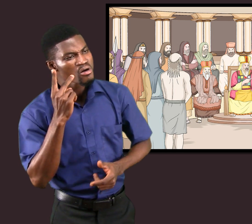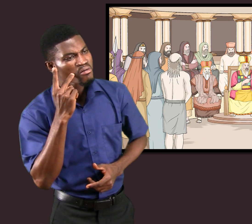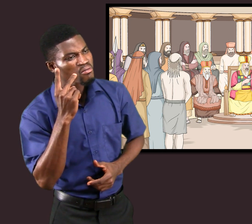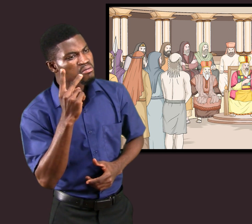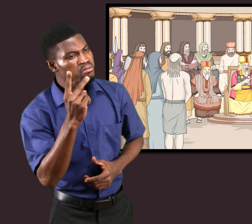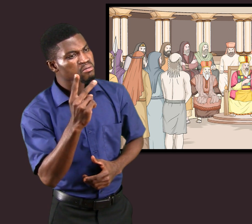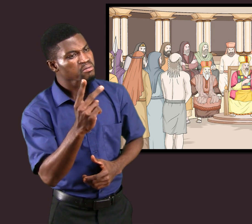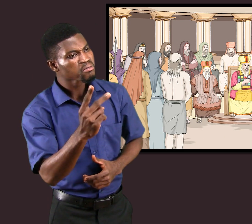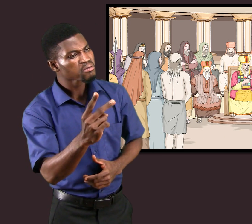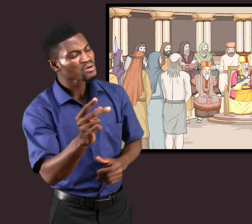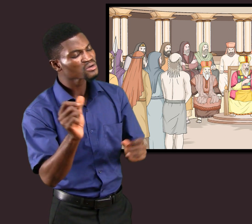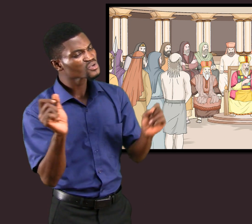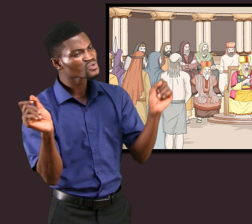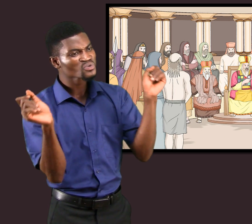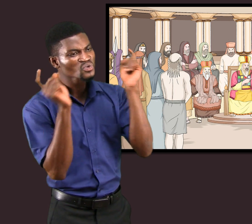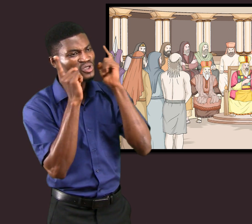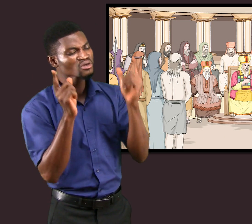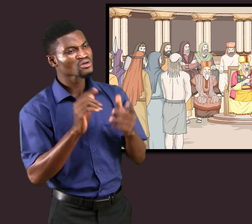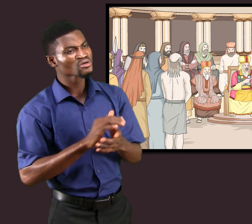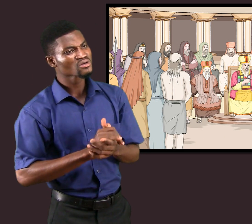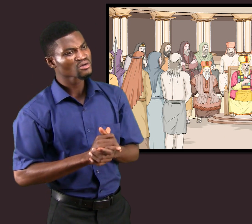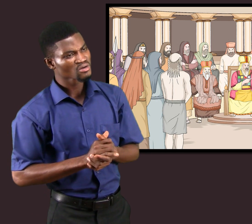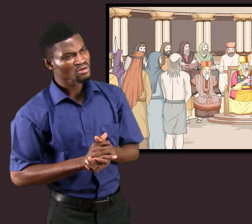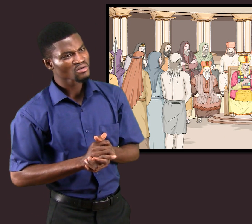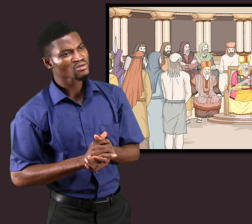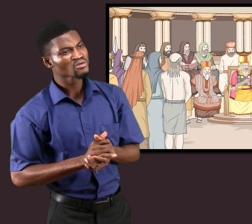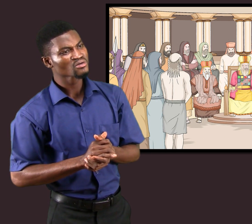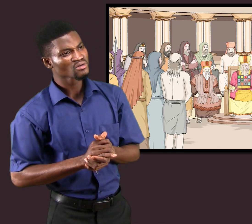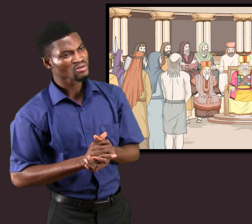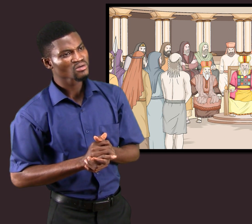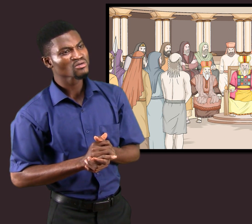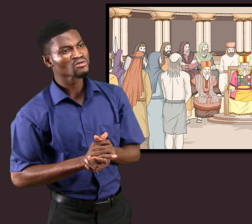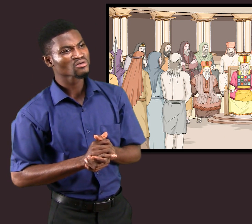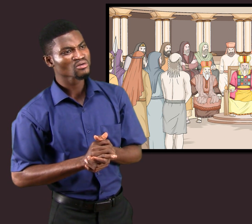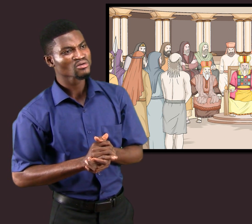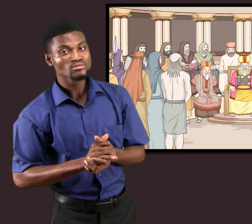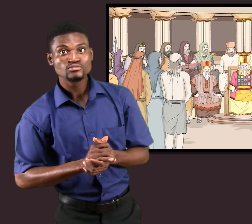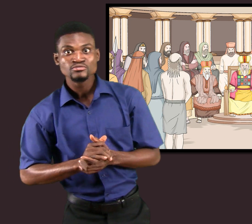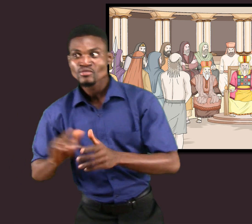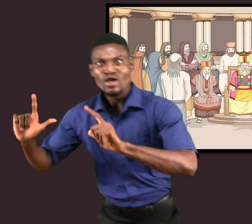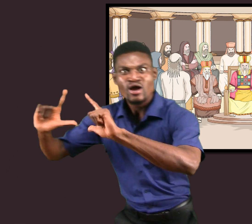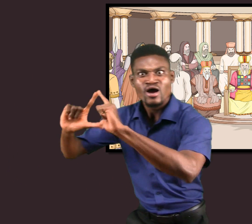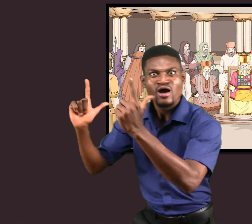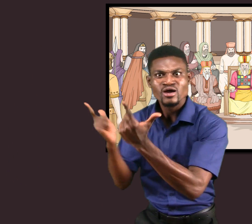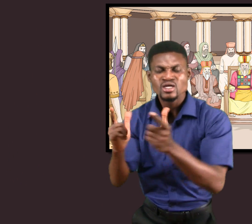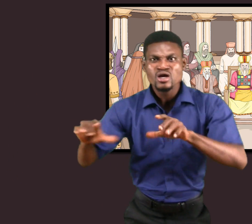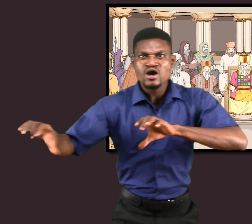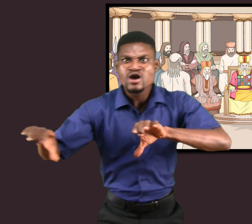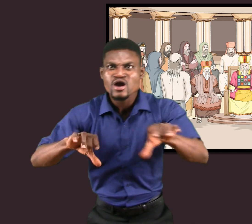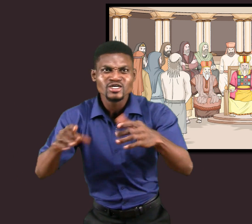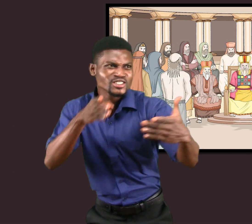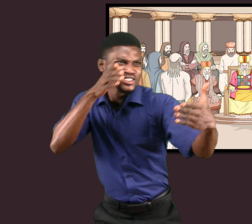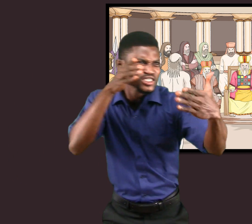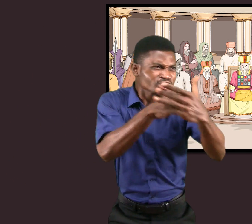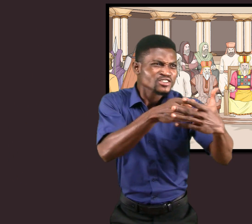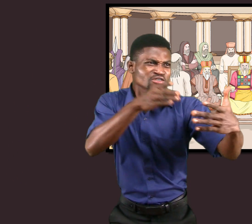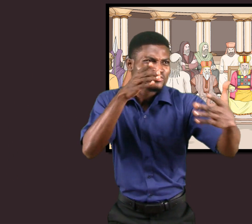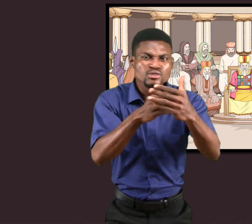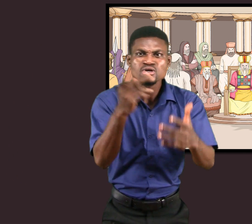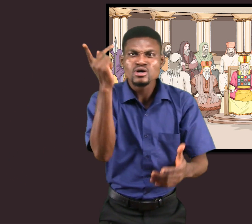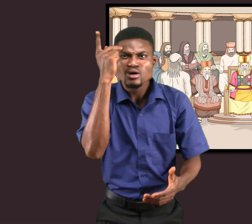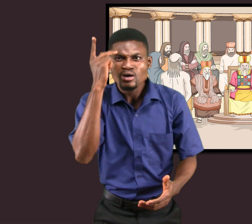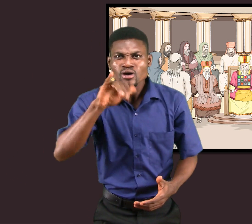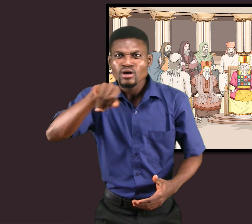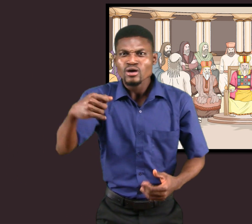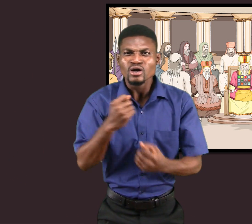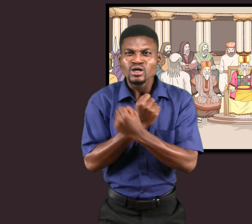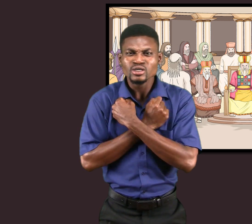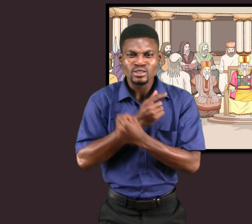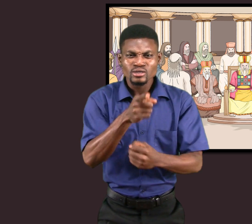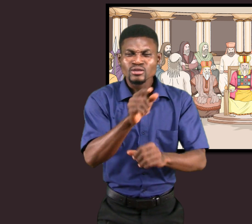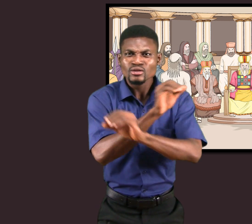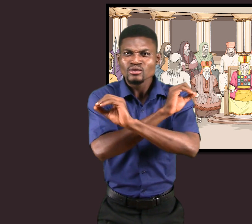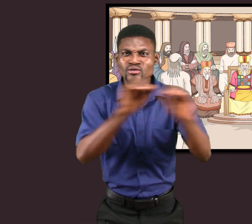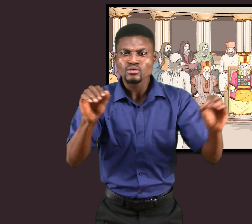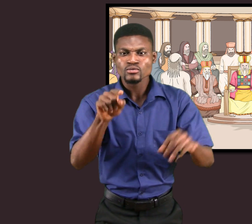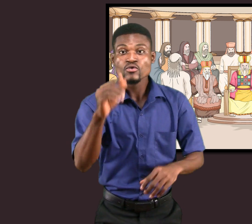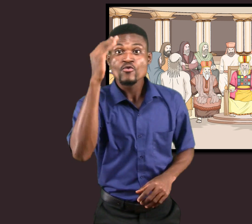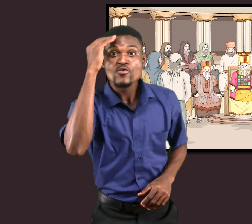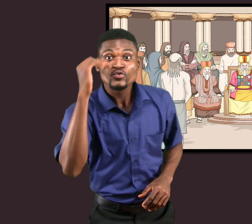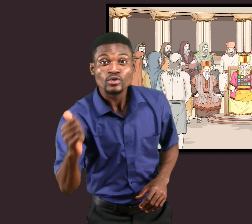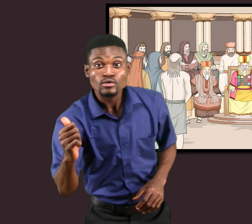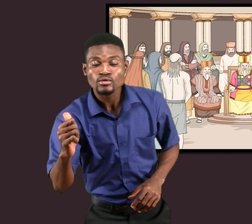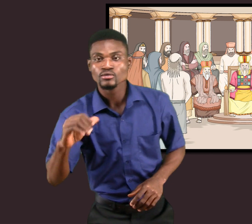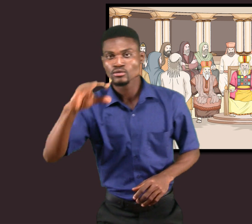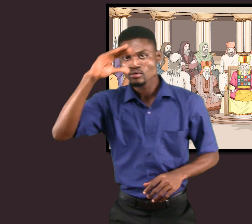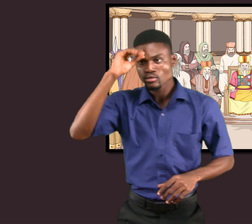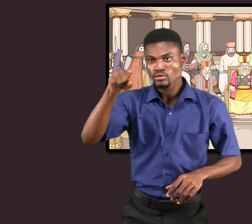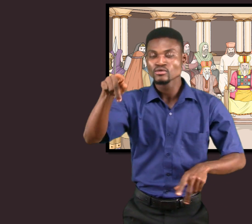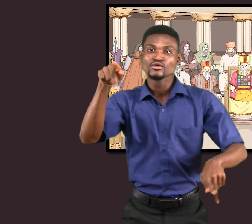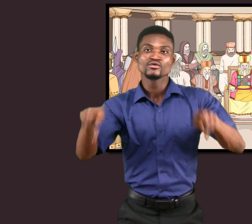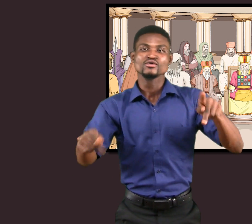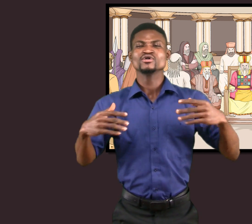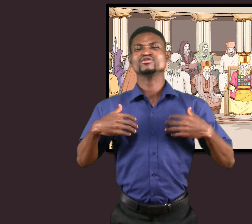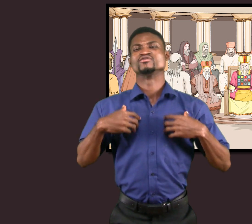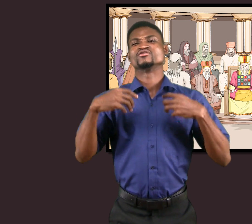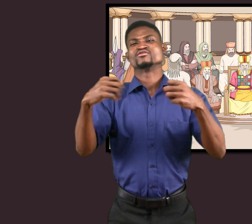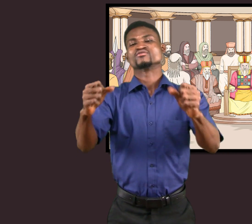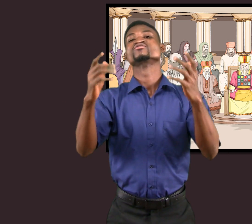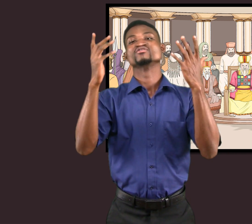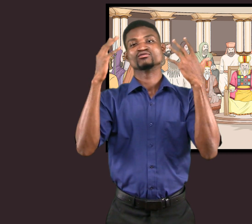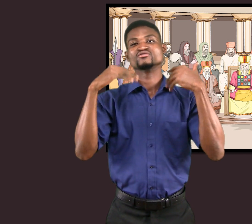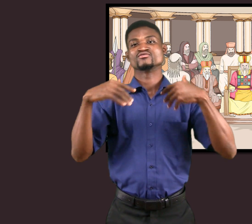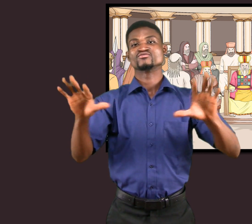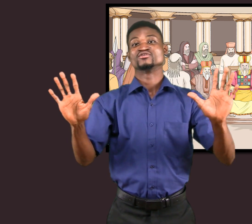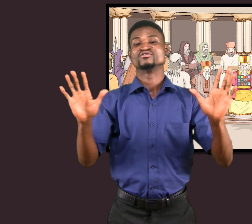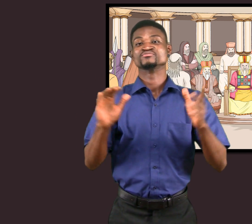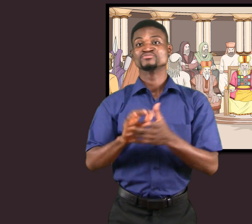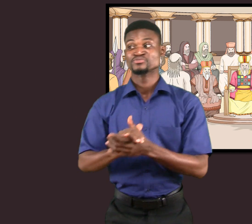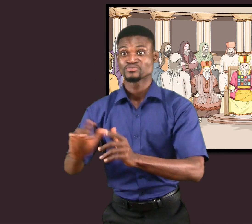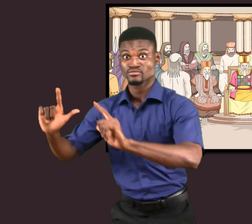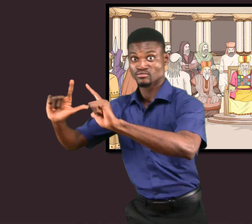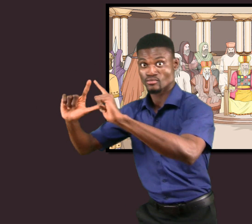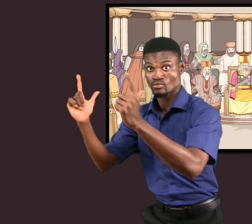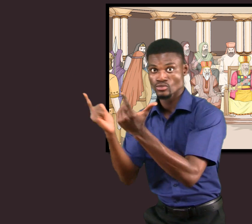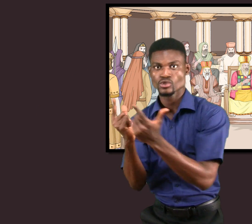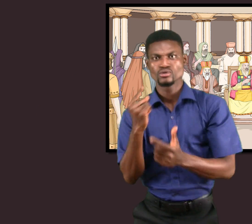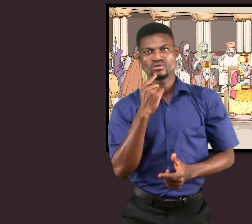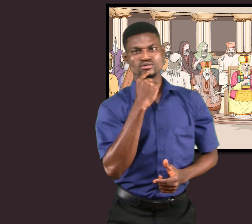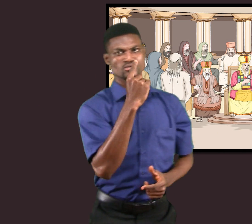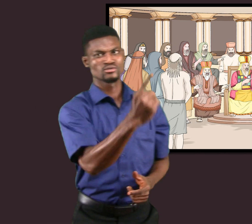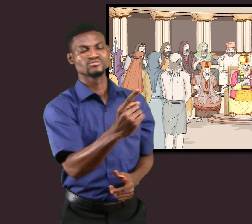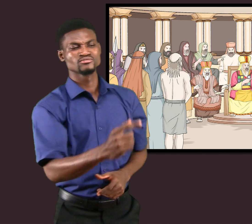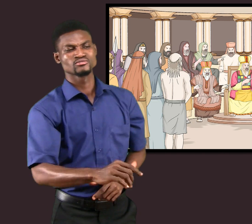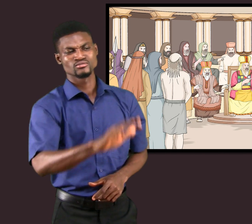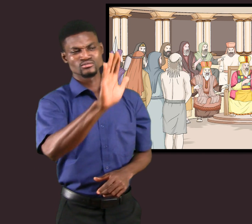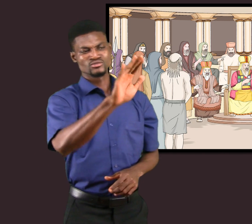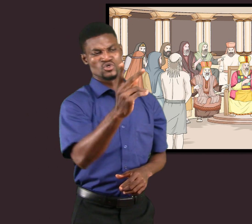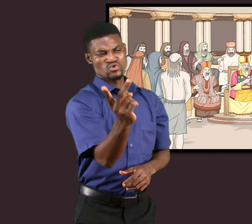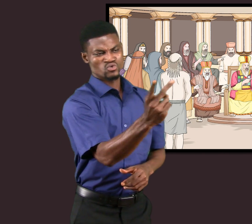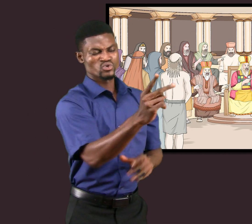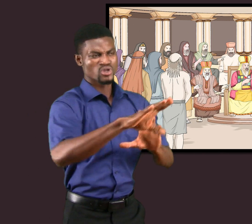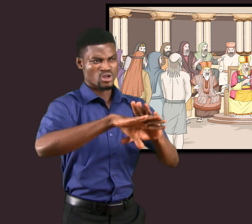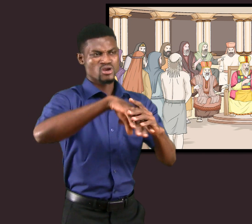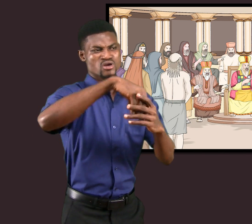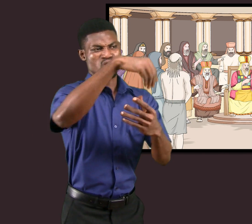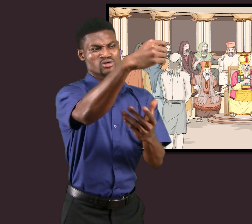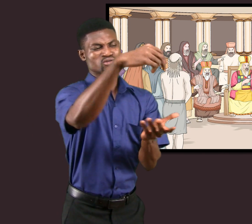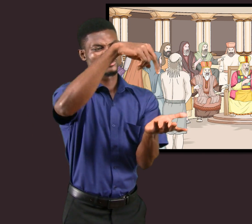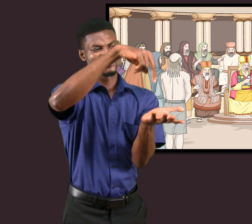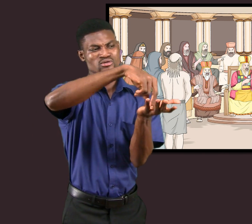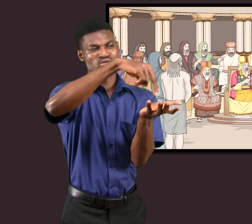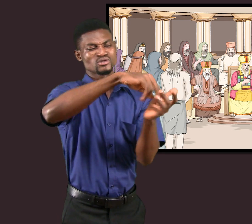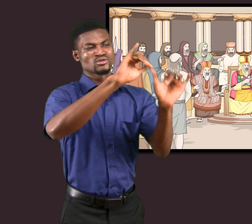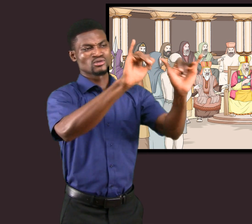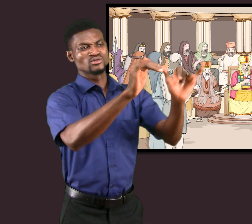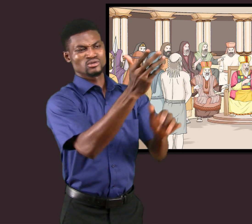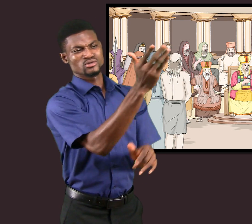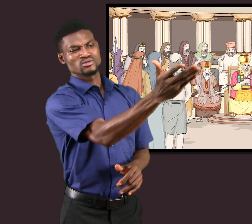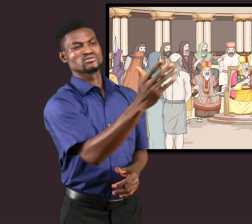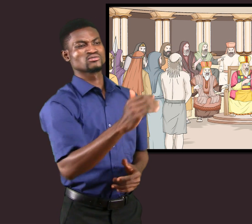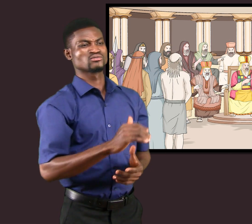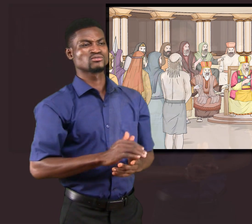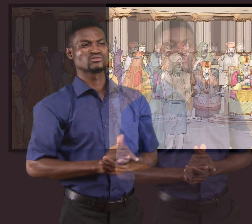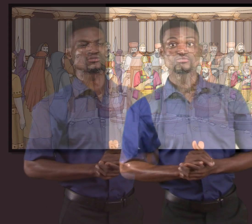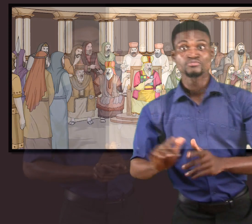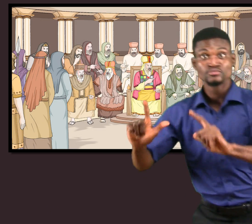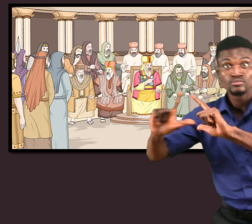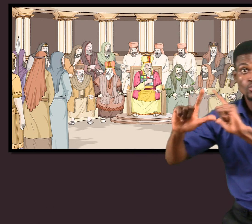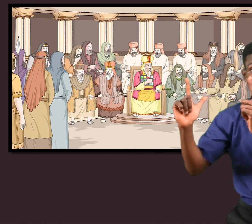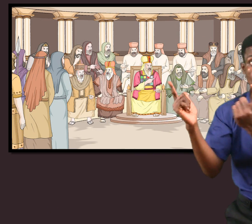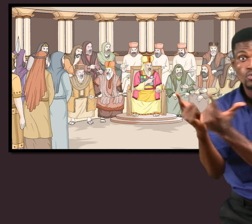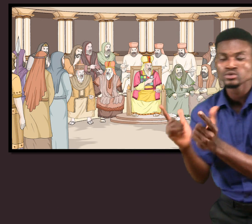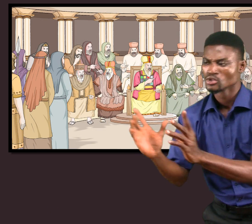And seeing the man who had been healed standing there with them, they had nothing to say in response.